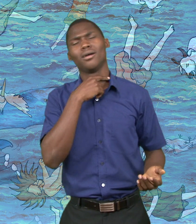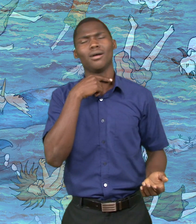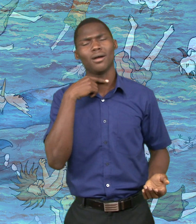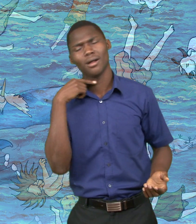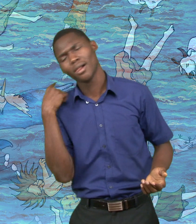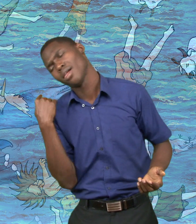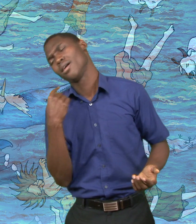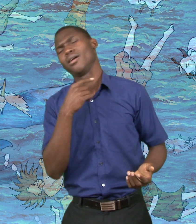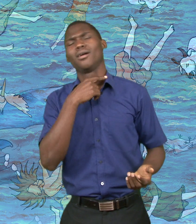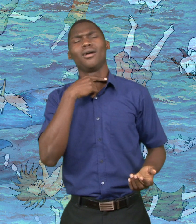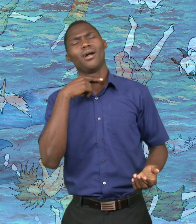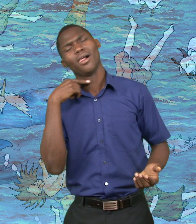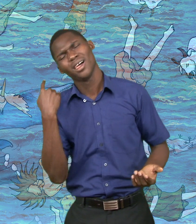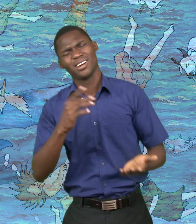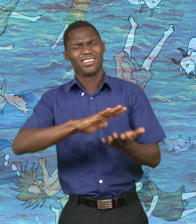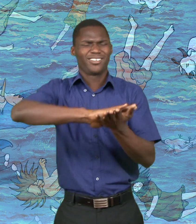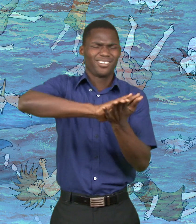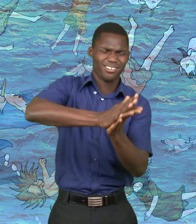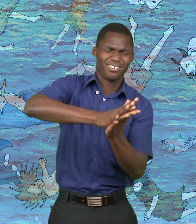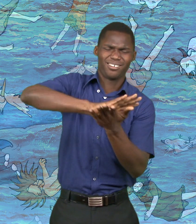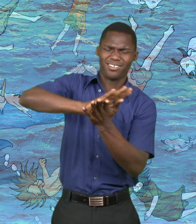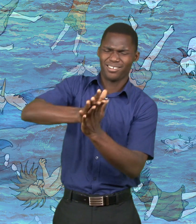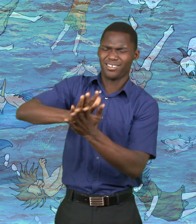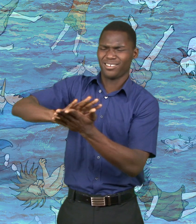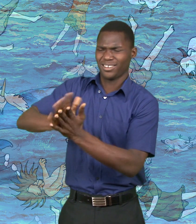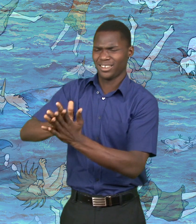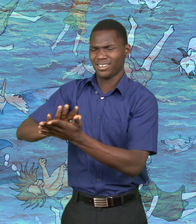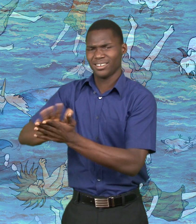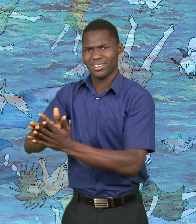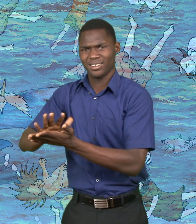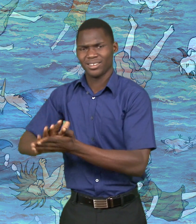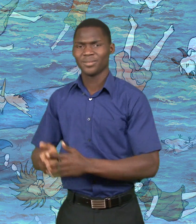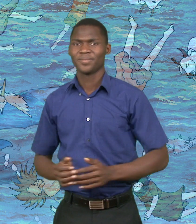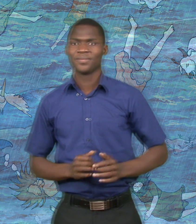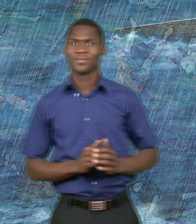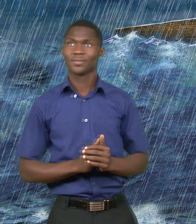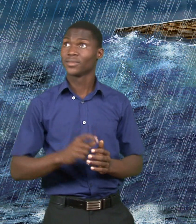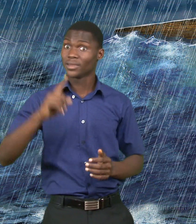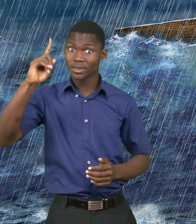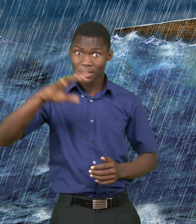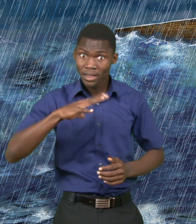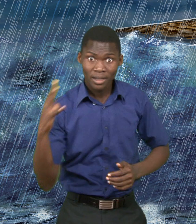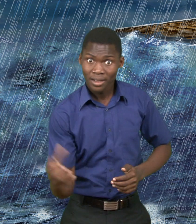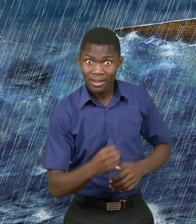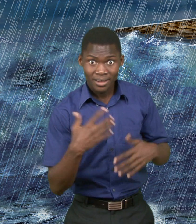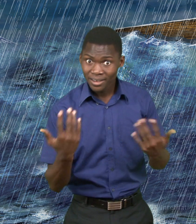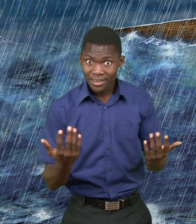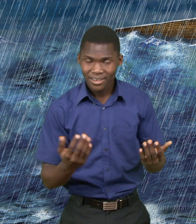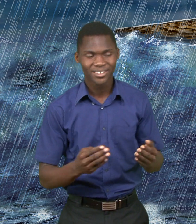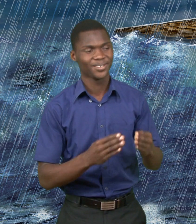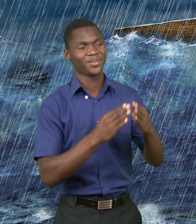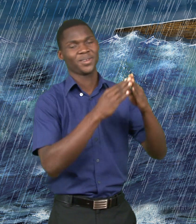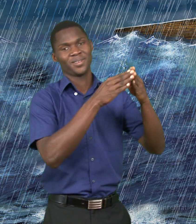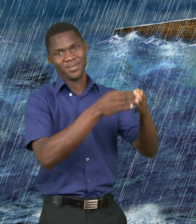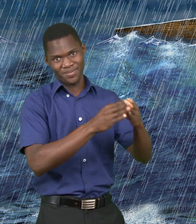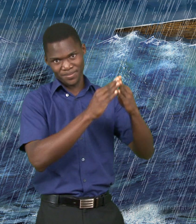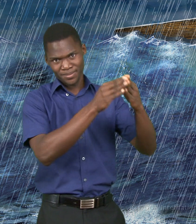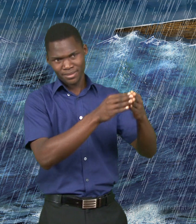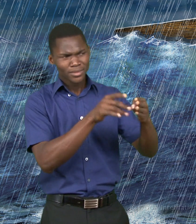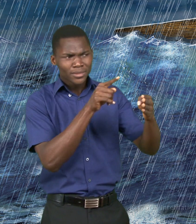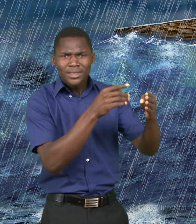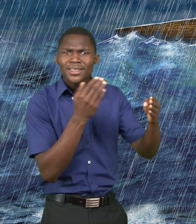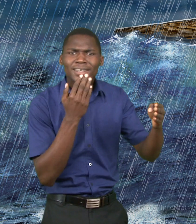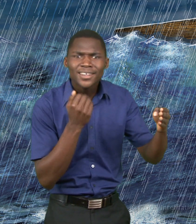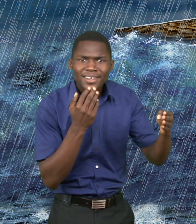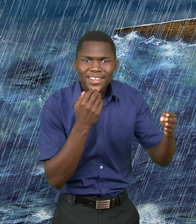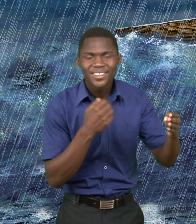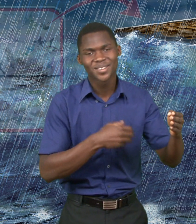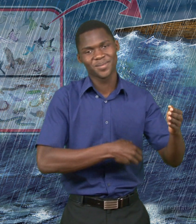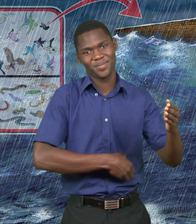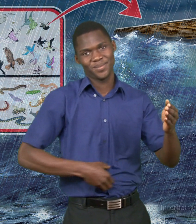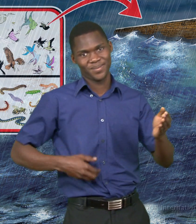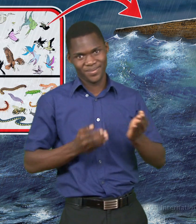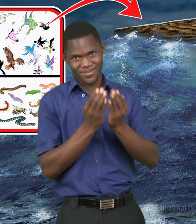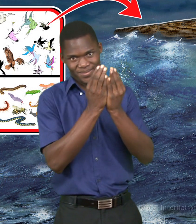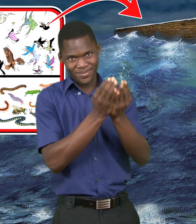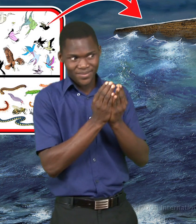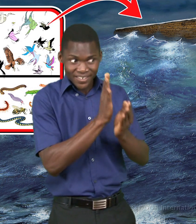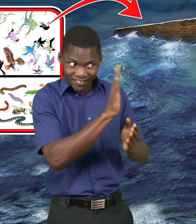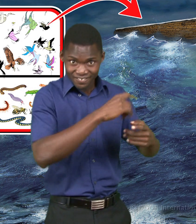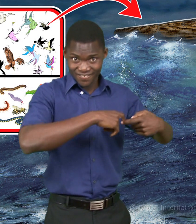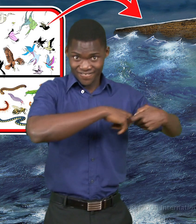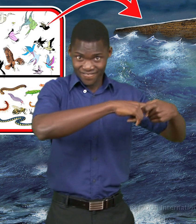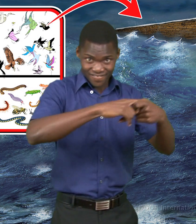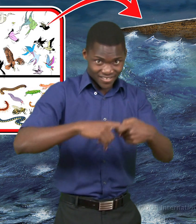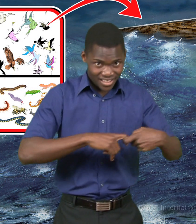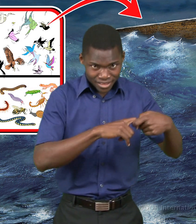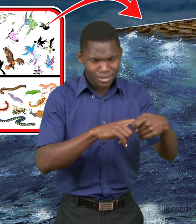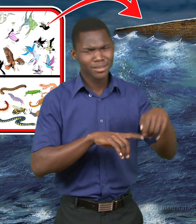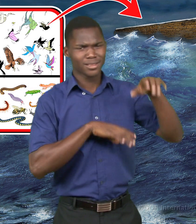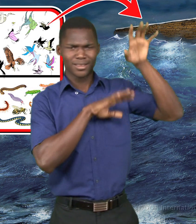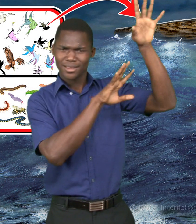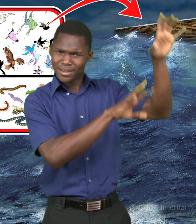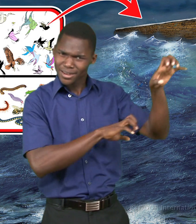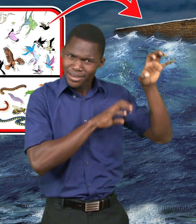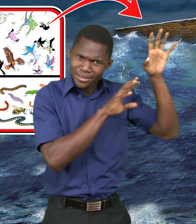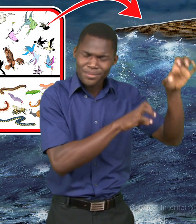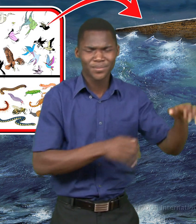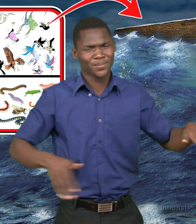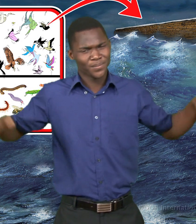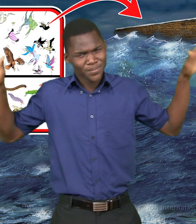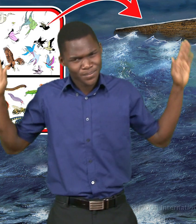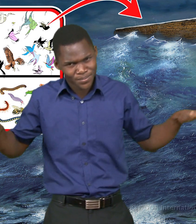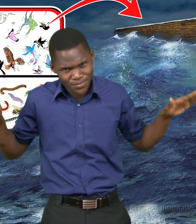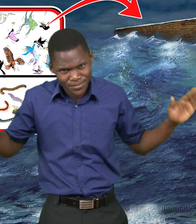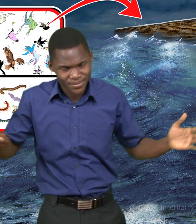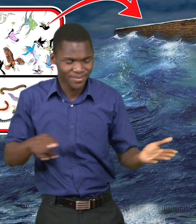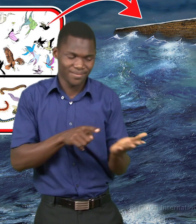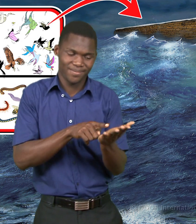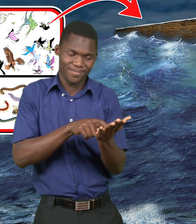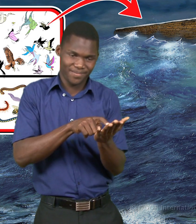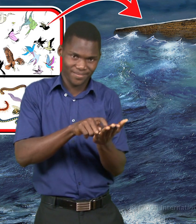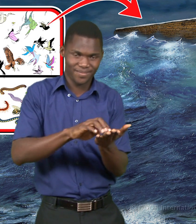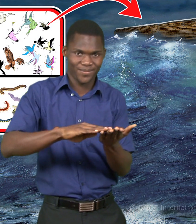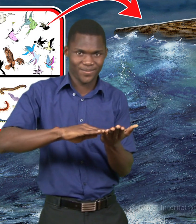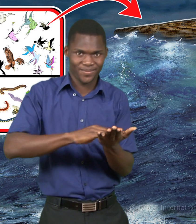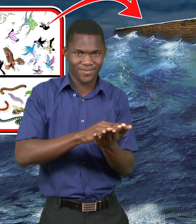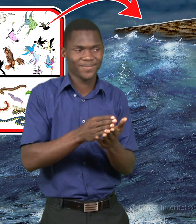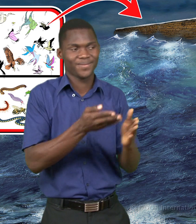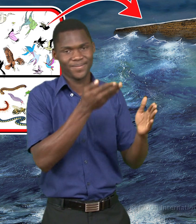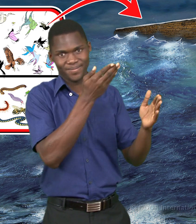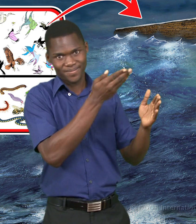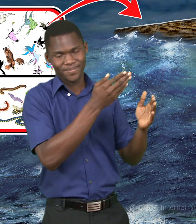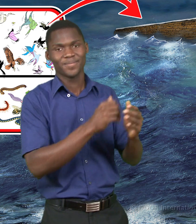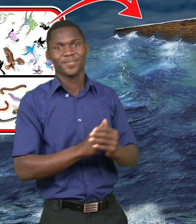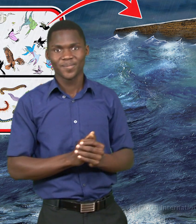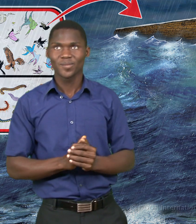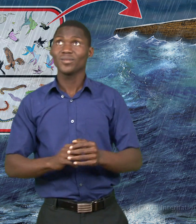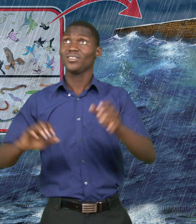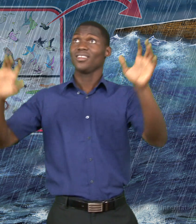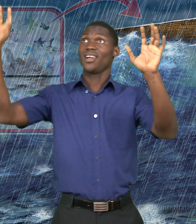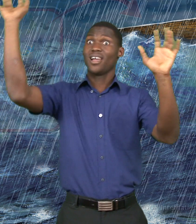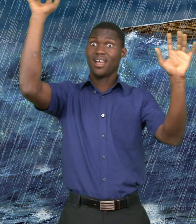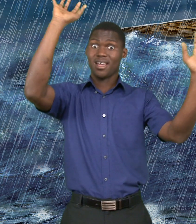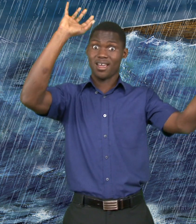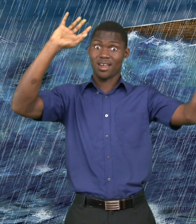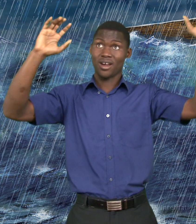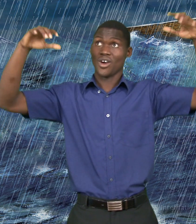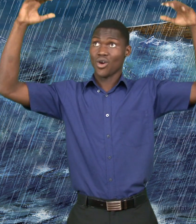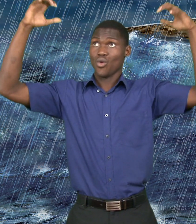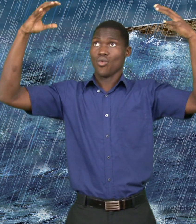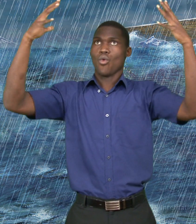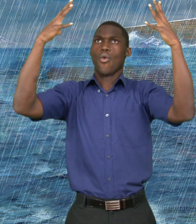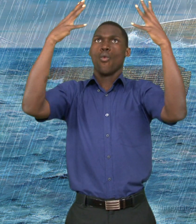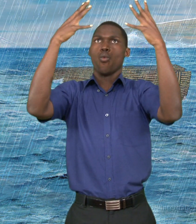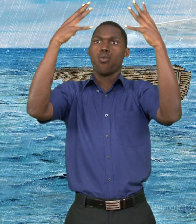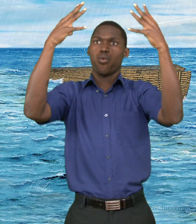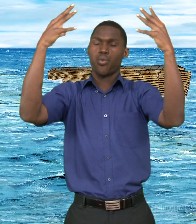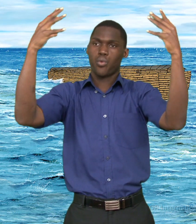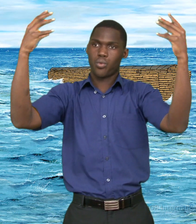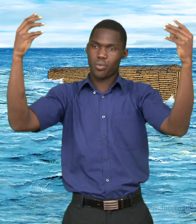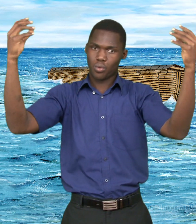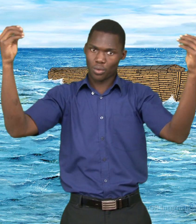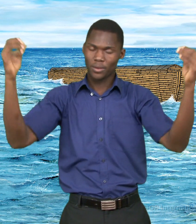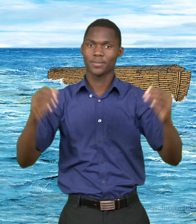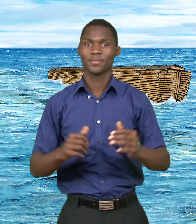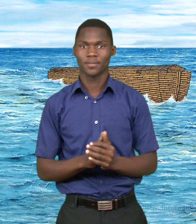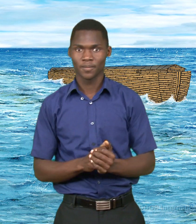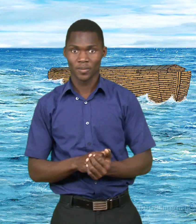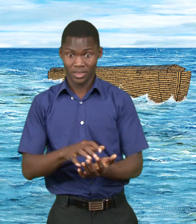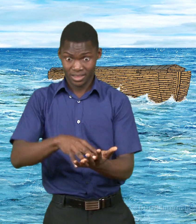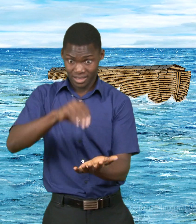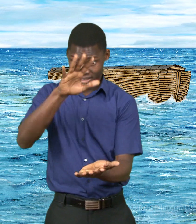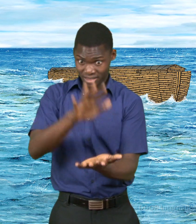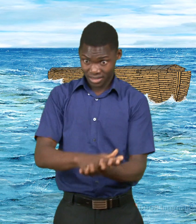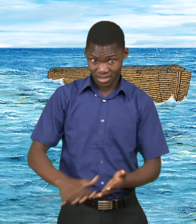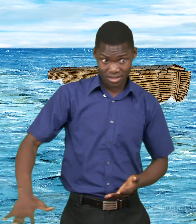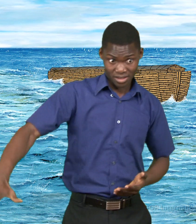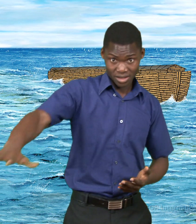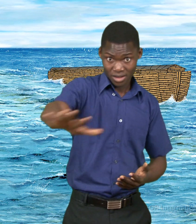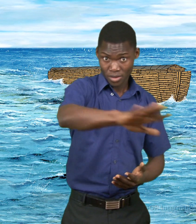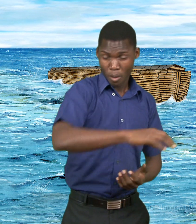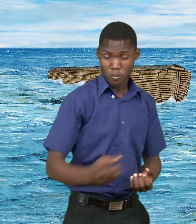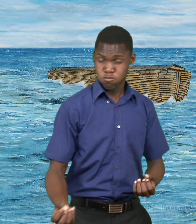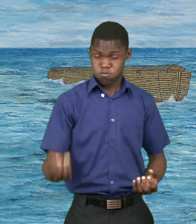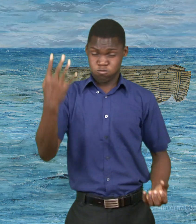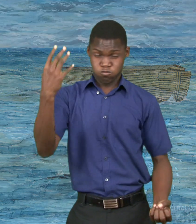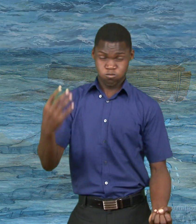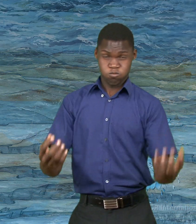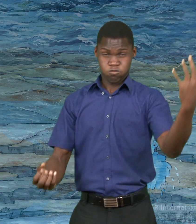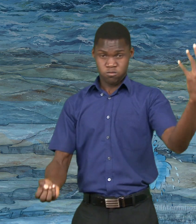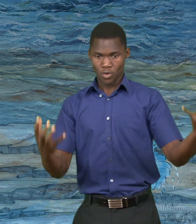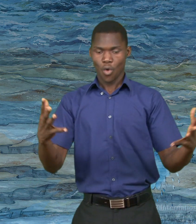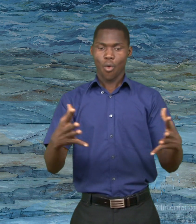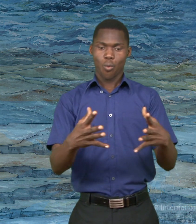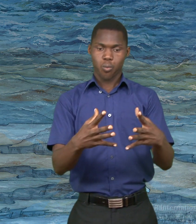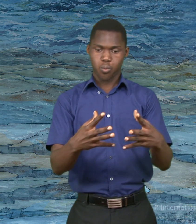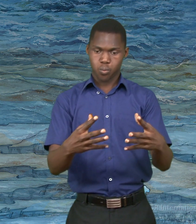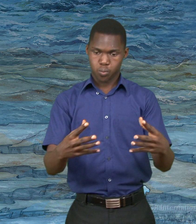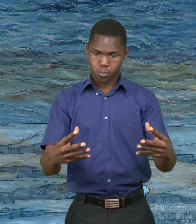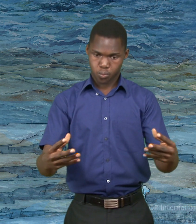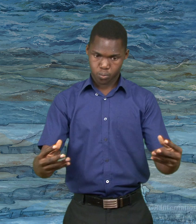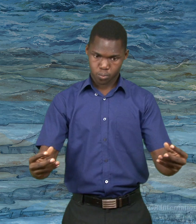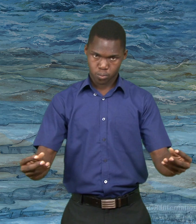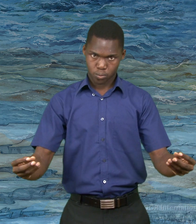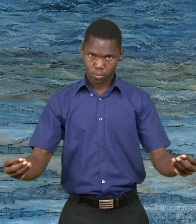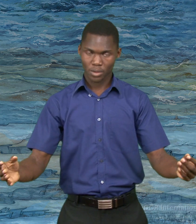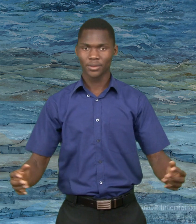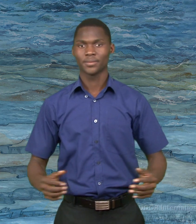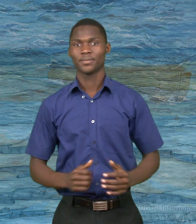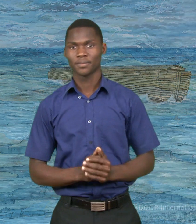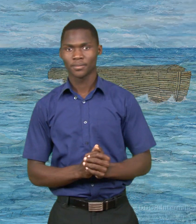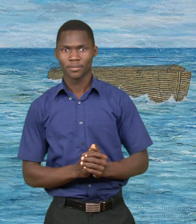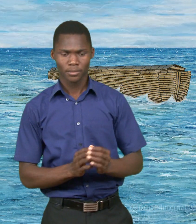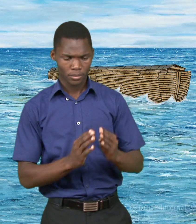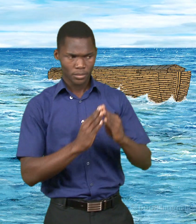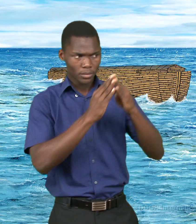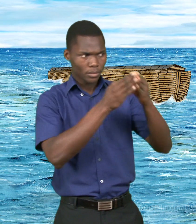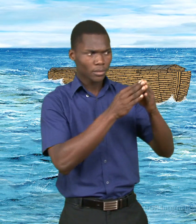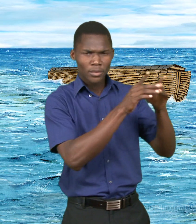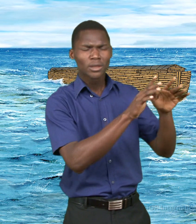Of all that was on dry land, everything that had the breath of life in its nostrils died. And every living thing on the face of the earth was destroyed—man and livestock, crawling creatures and birds of the air;